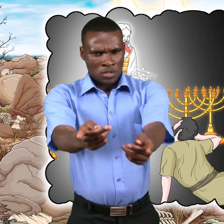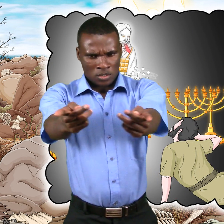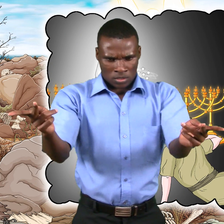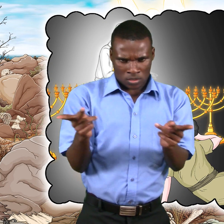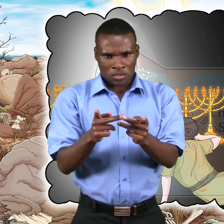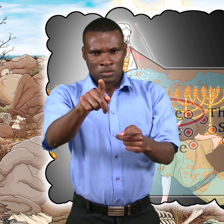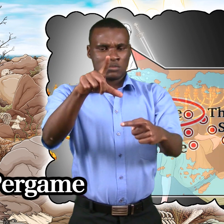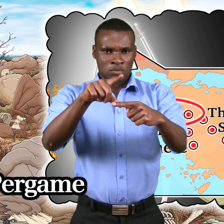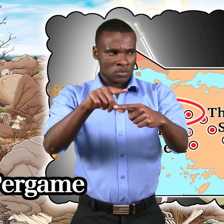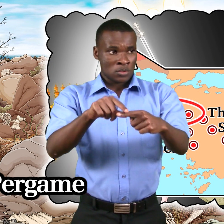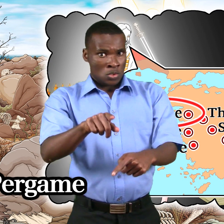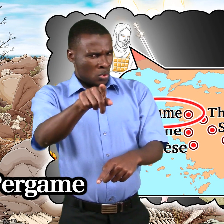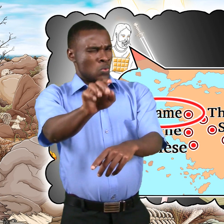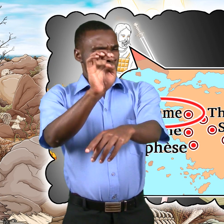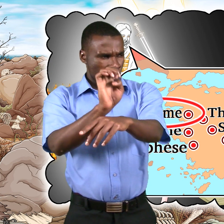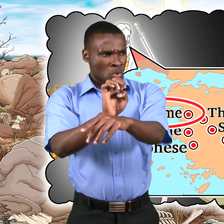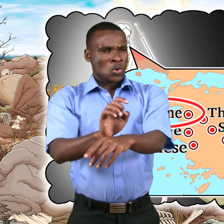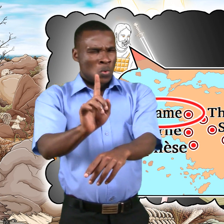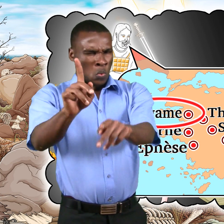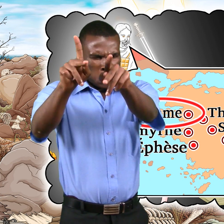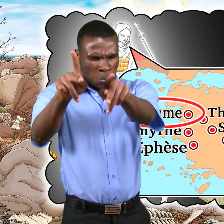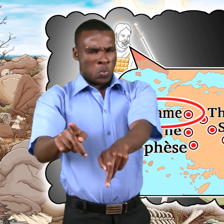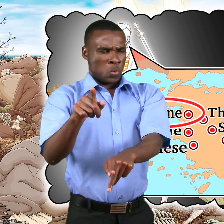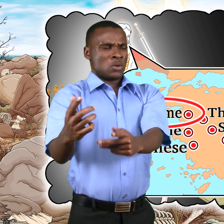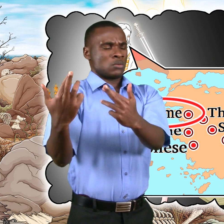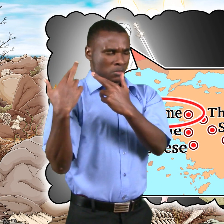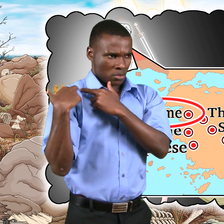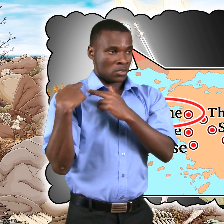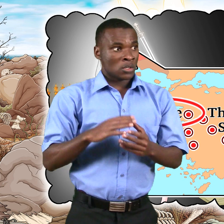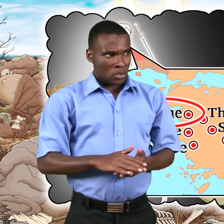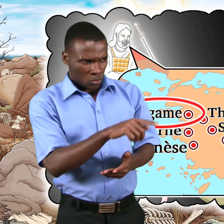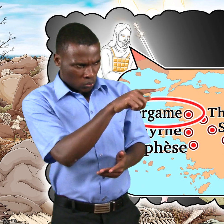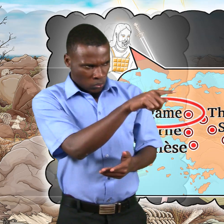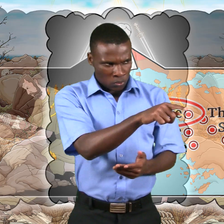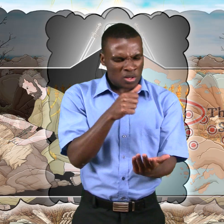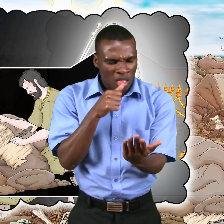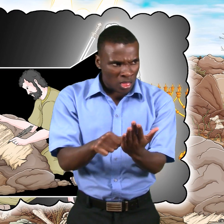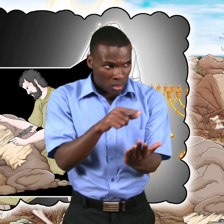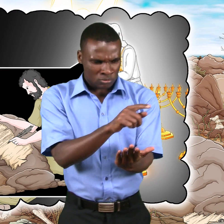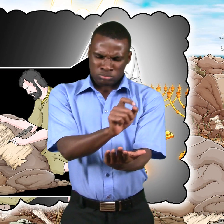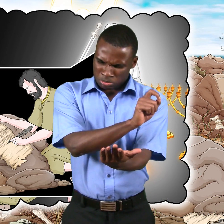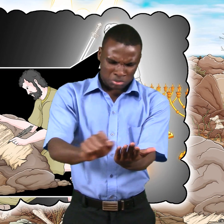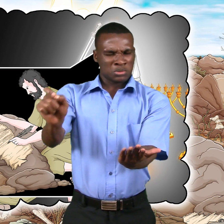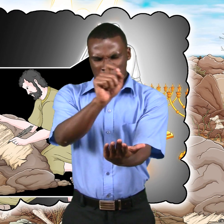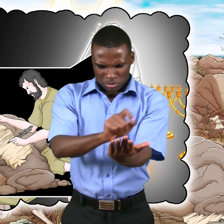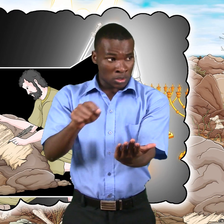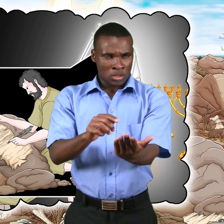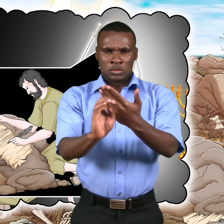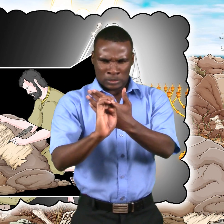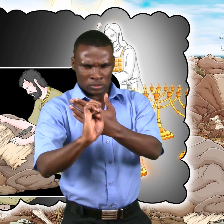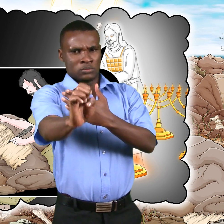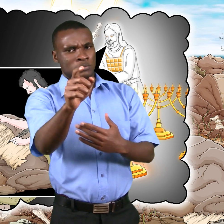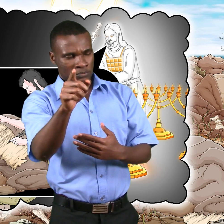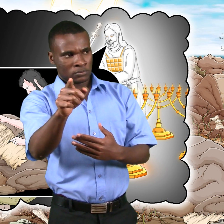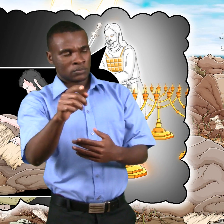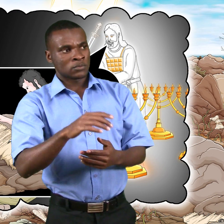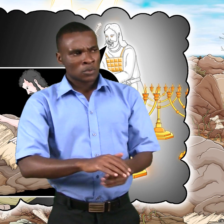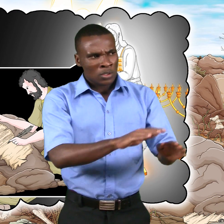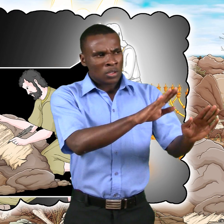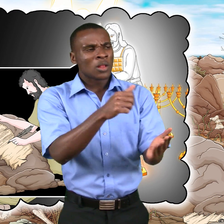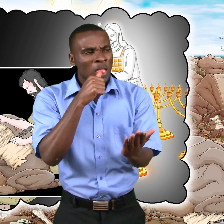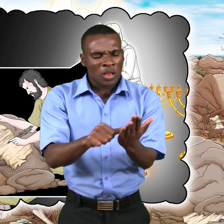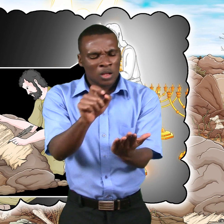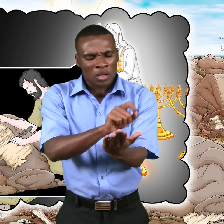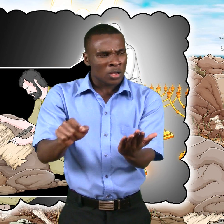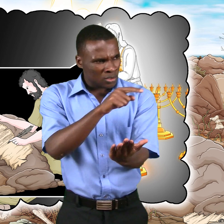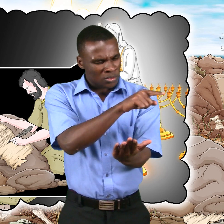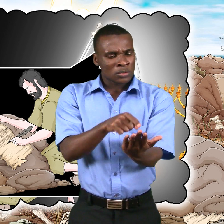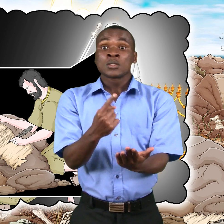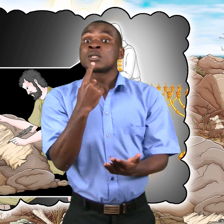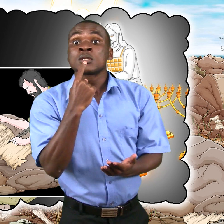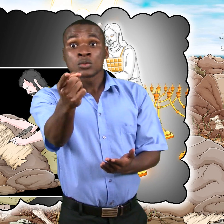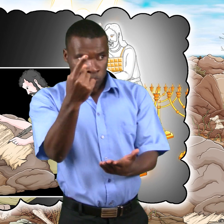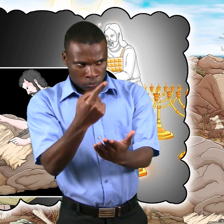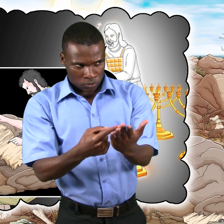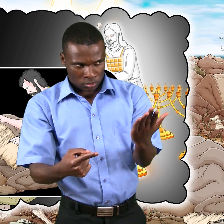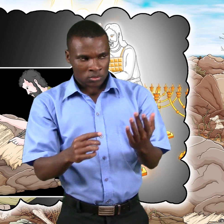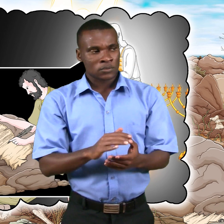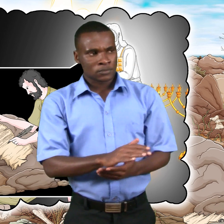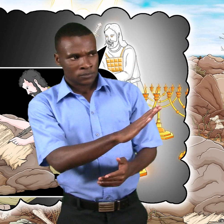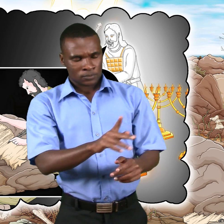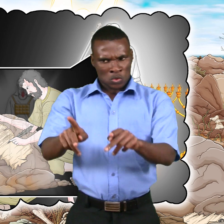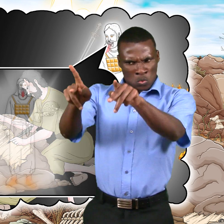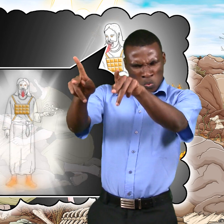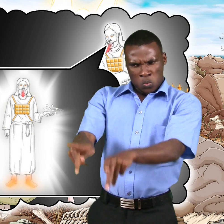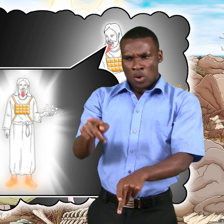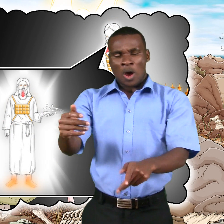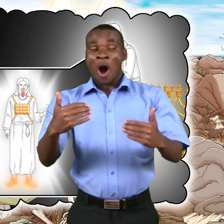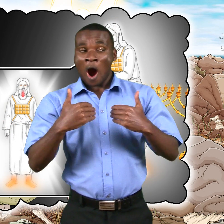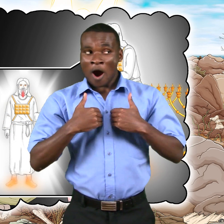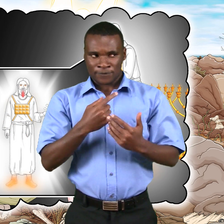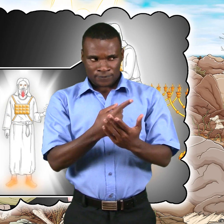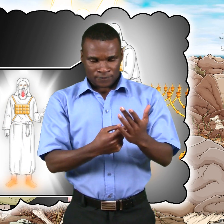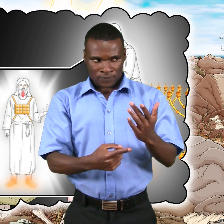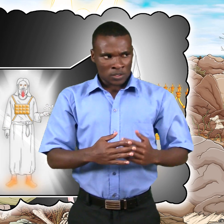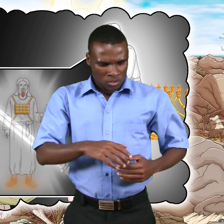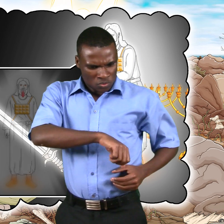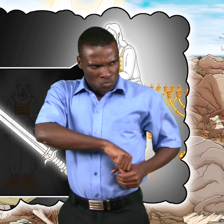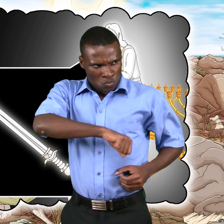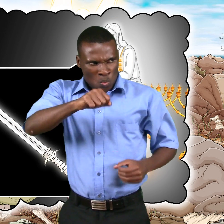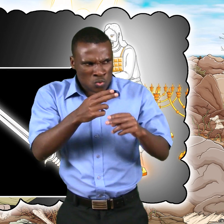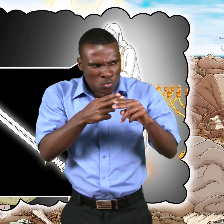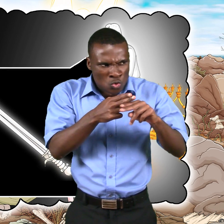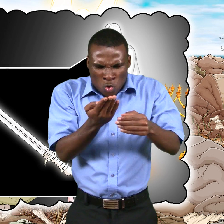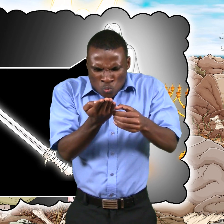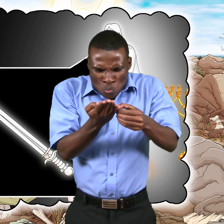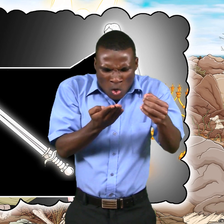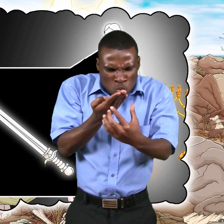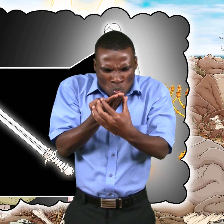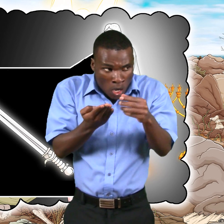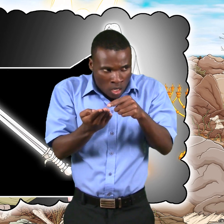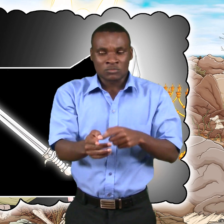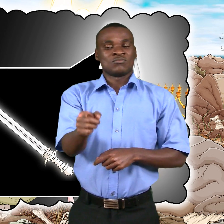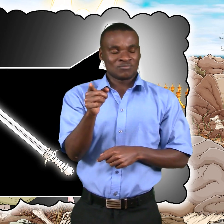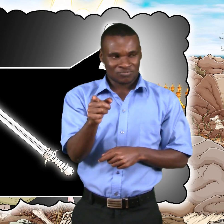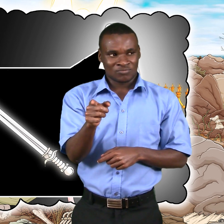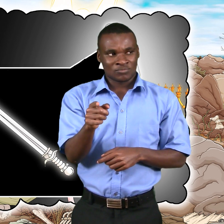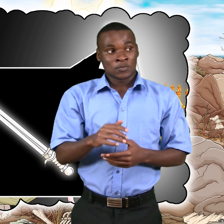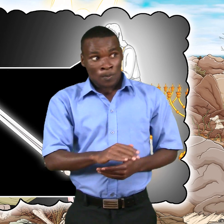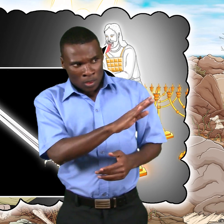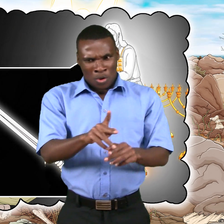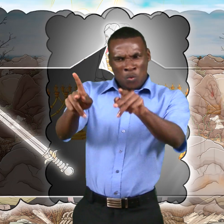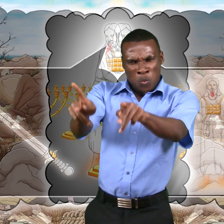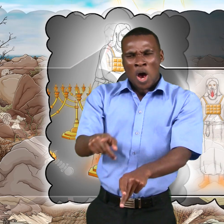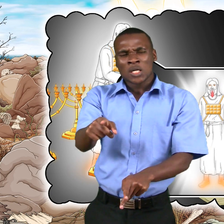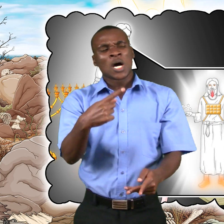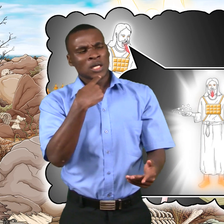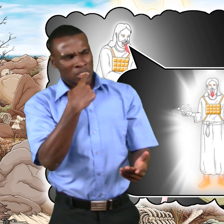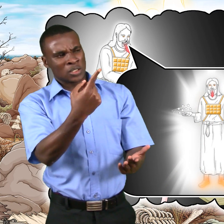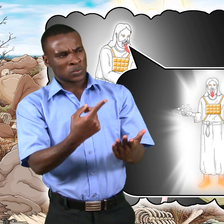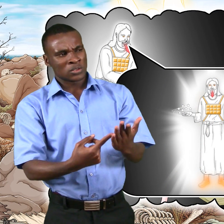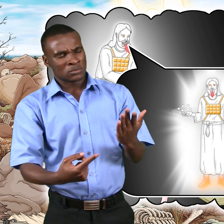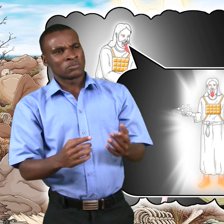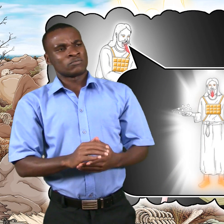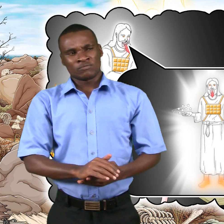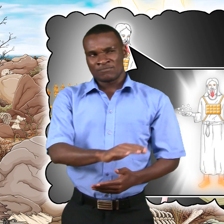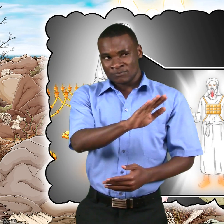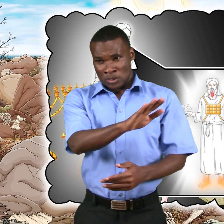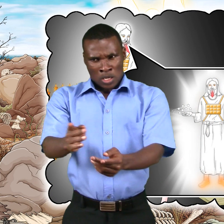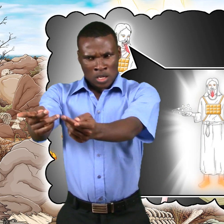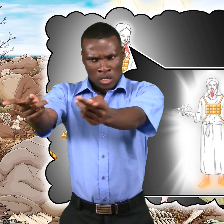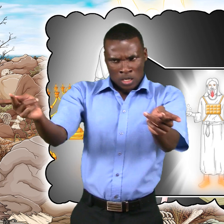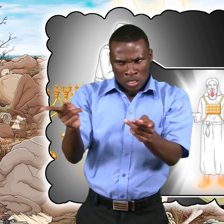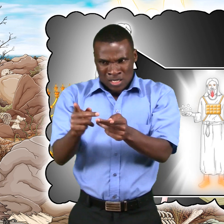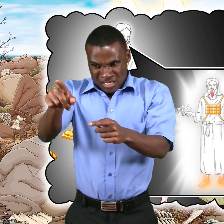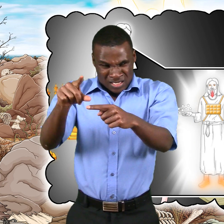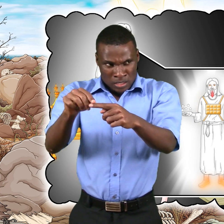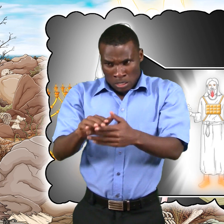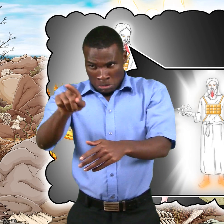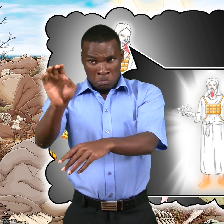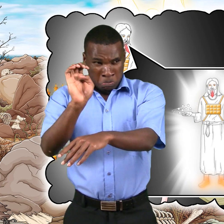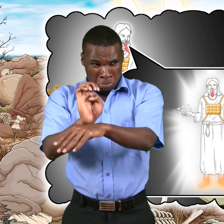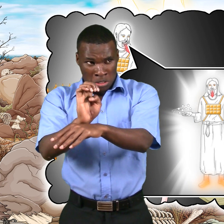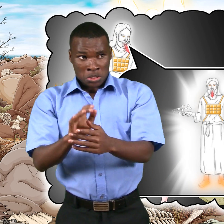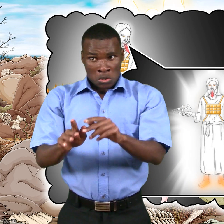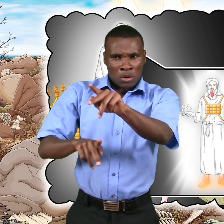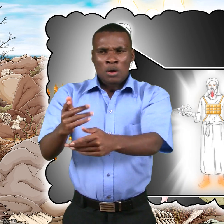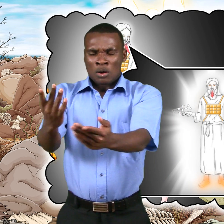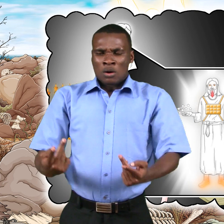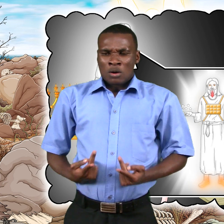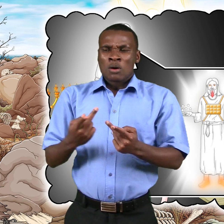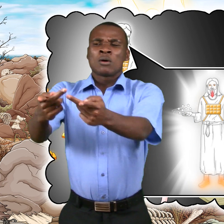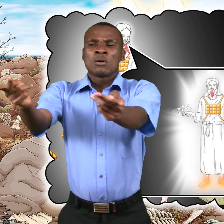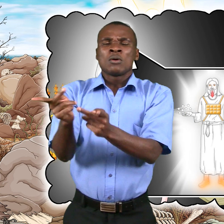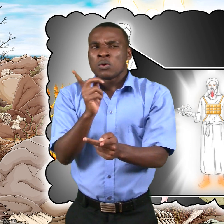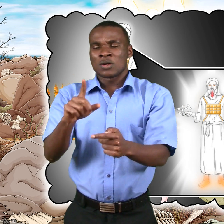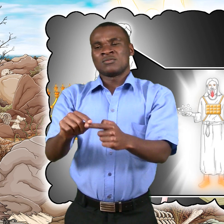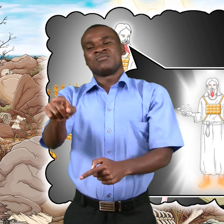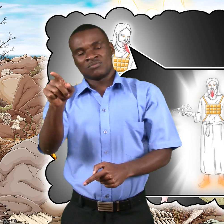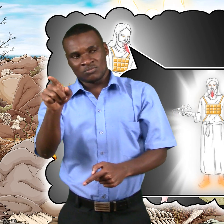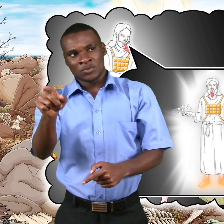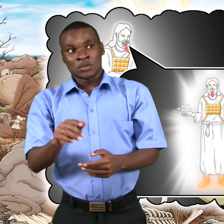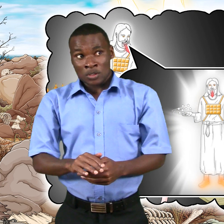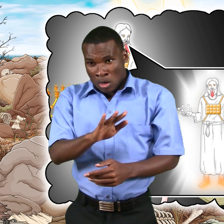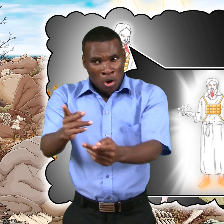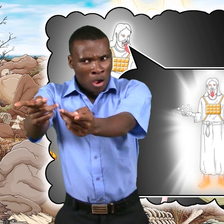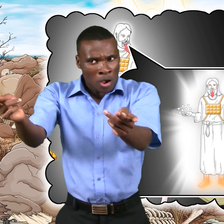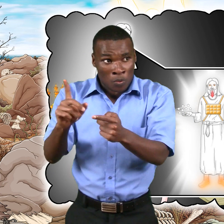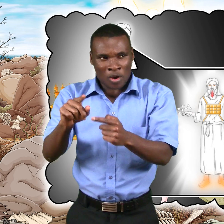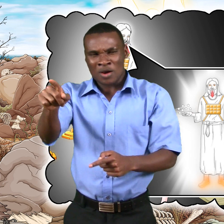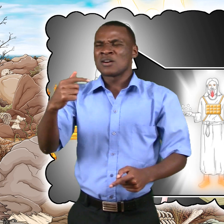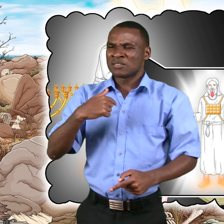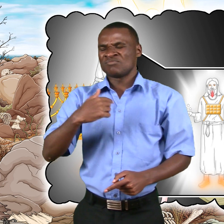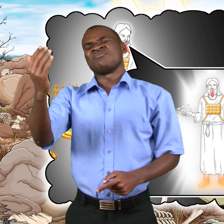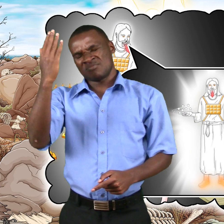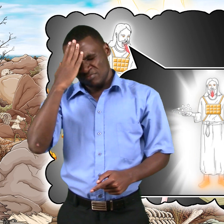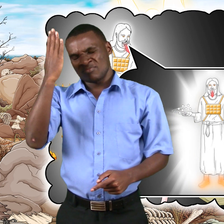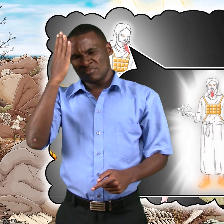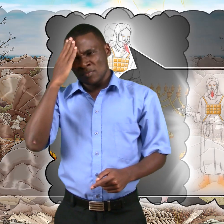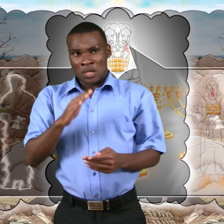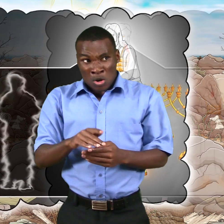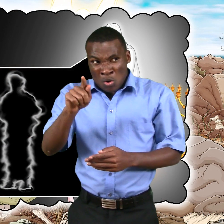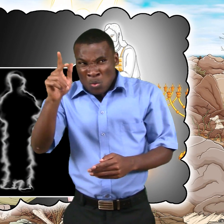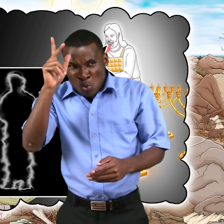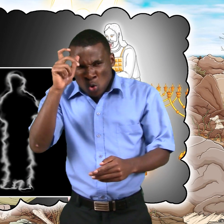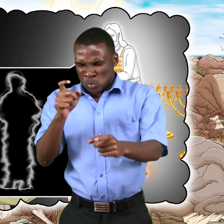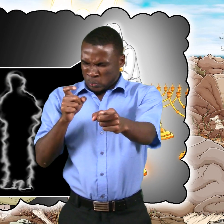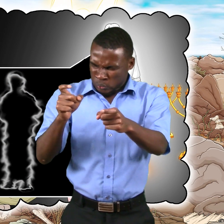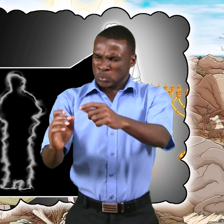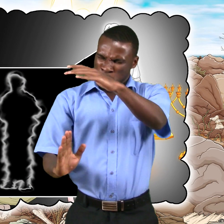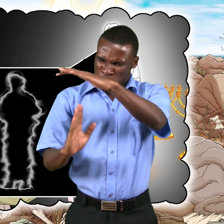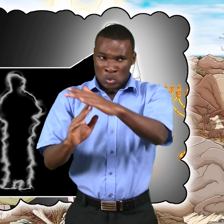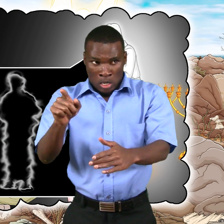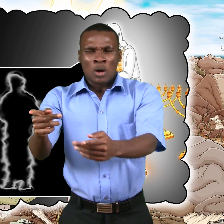To the angel of the church in Pergamum write: These are the words of the One who holds the sharp, double-edged sword.